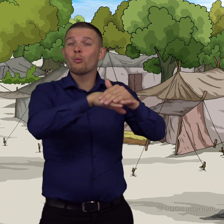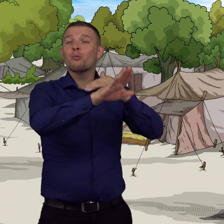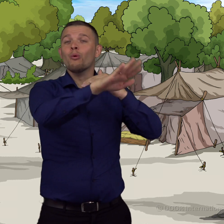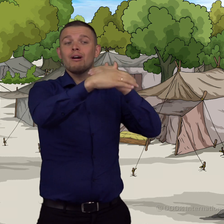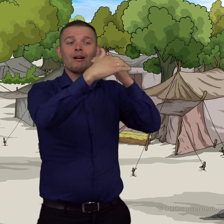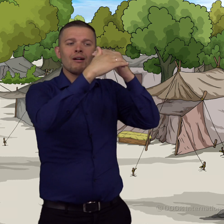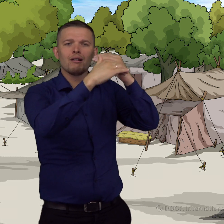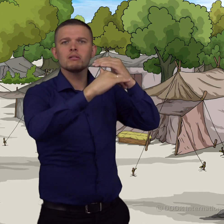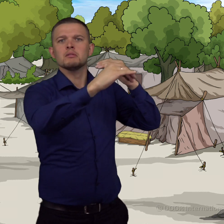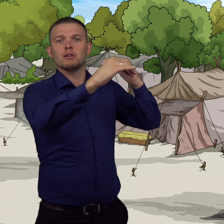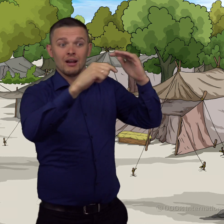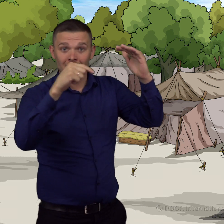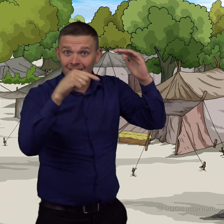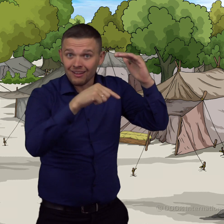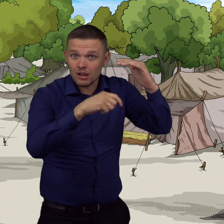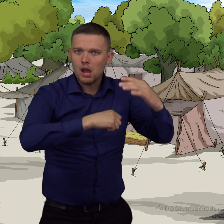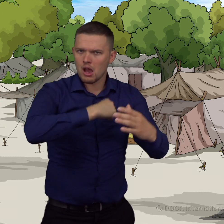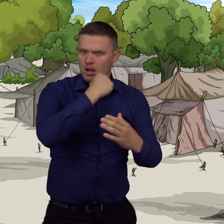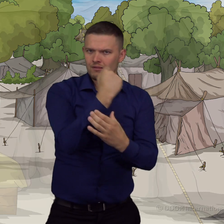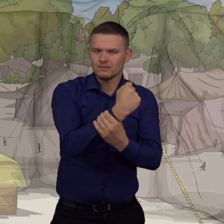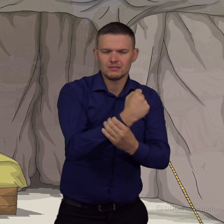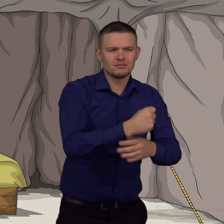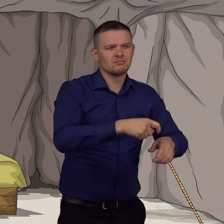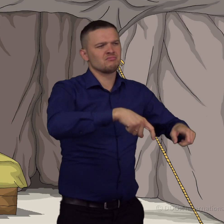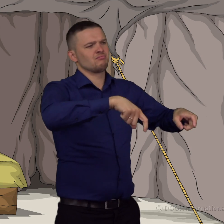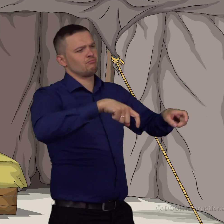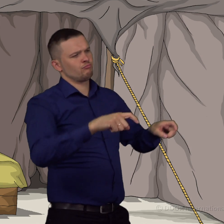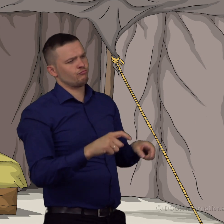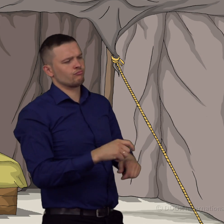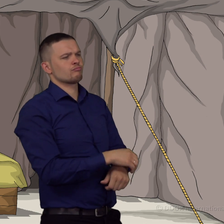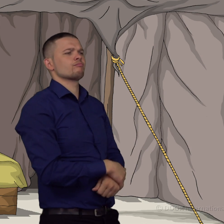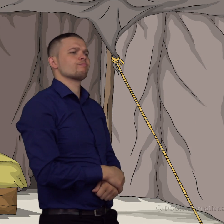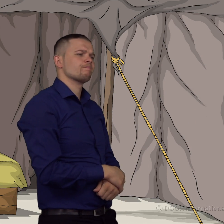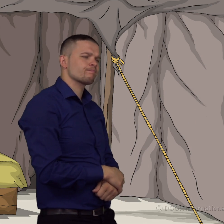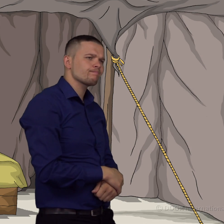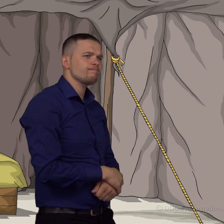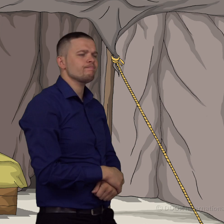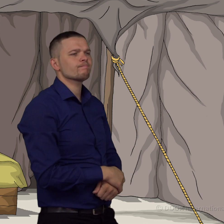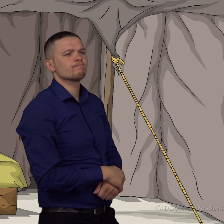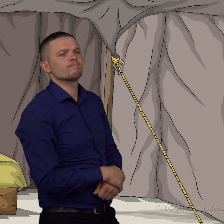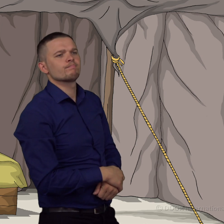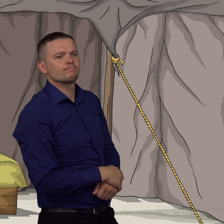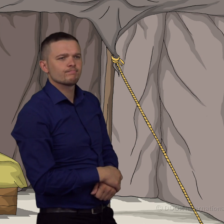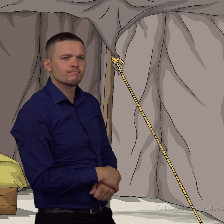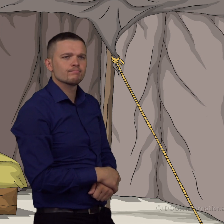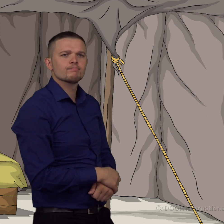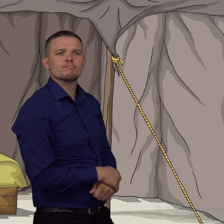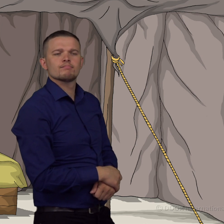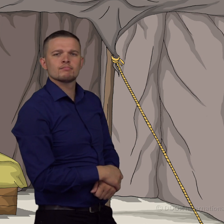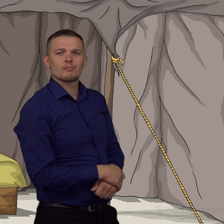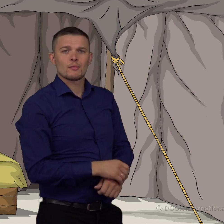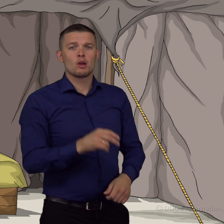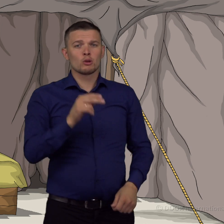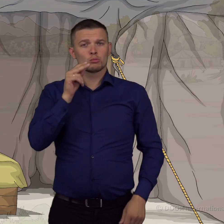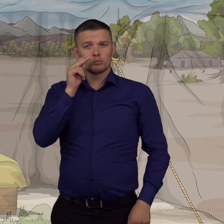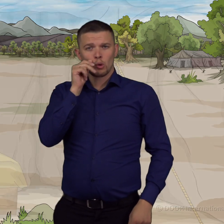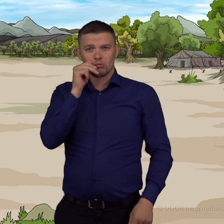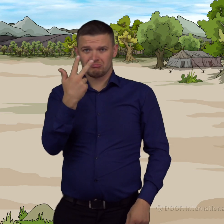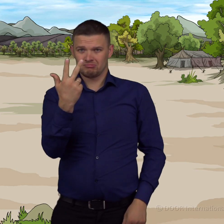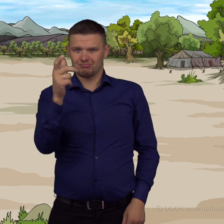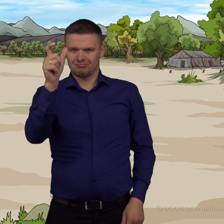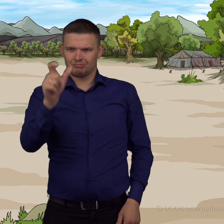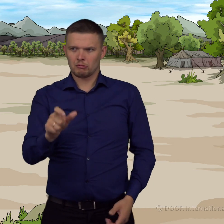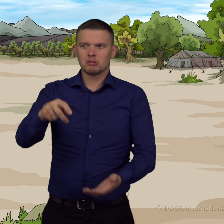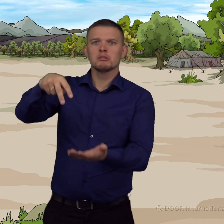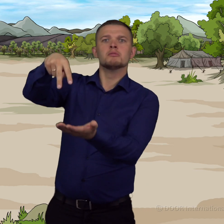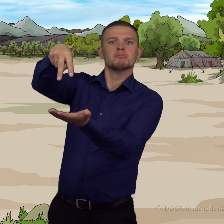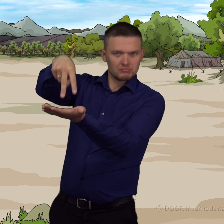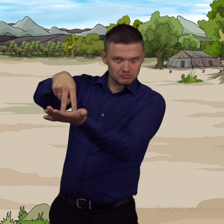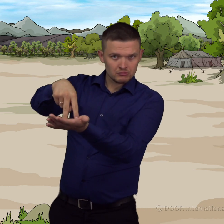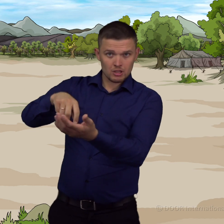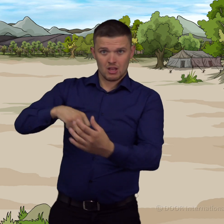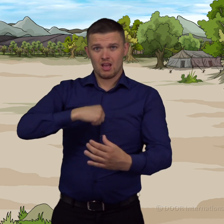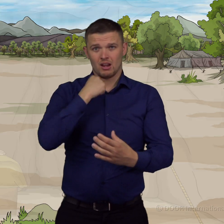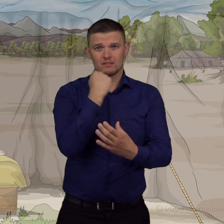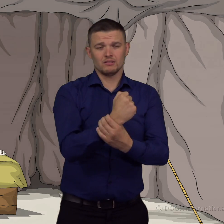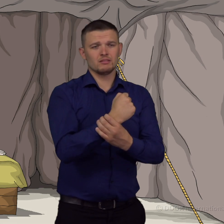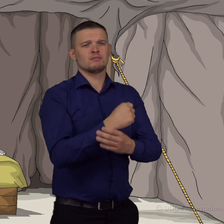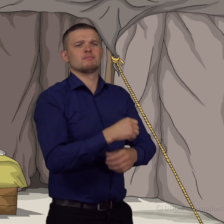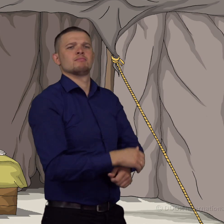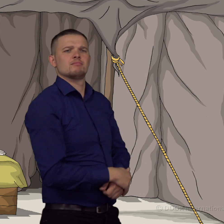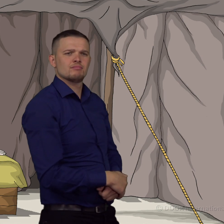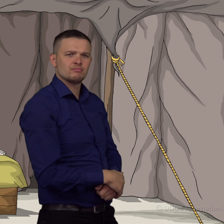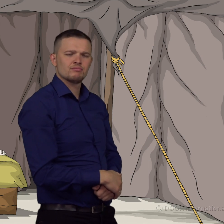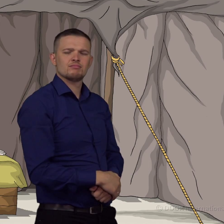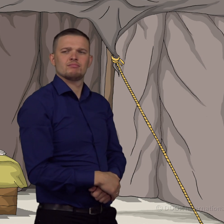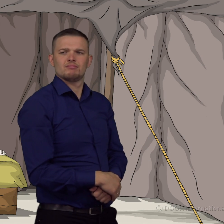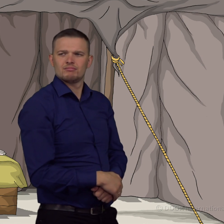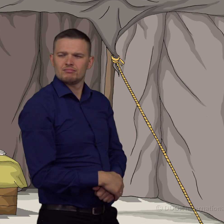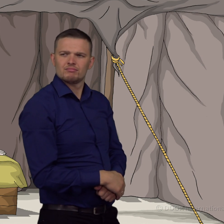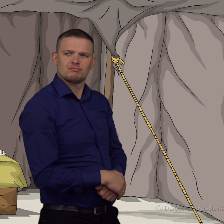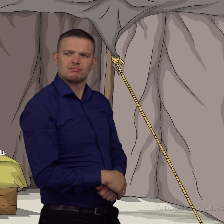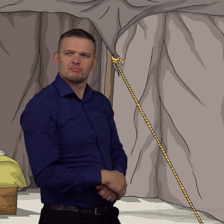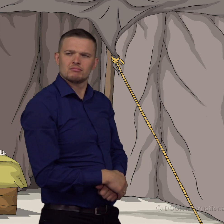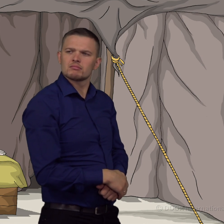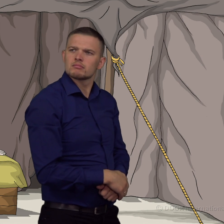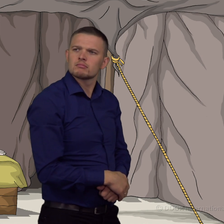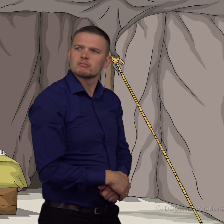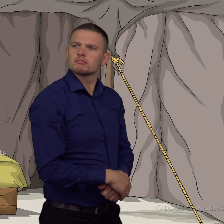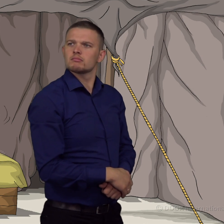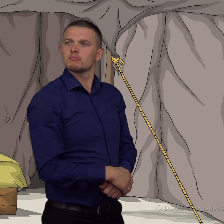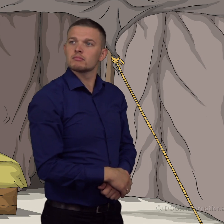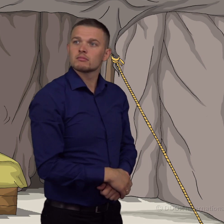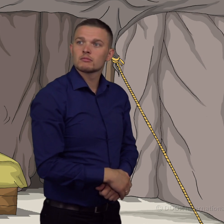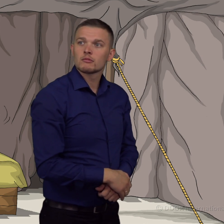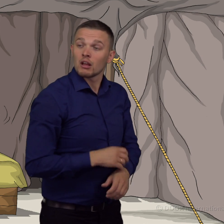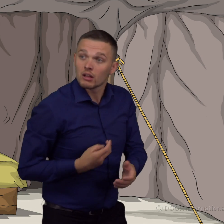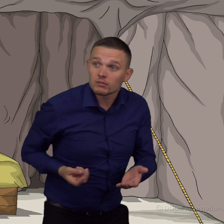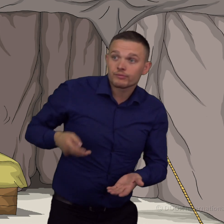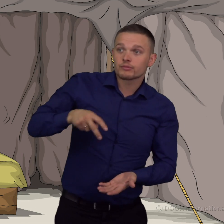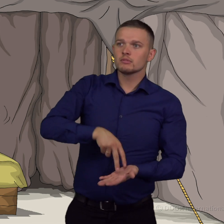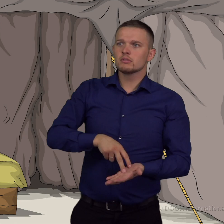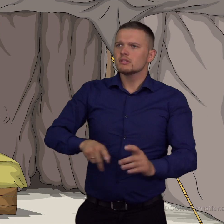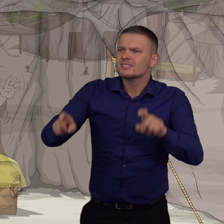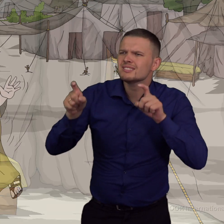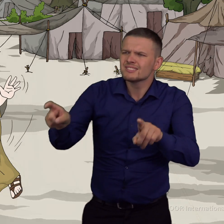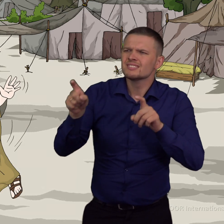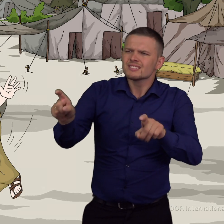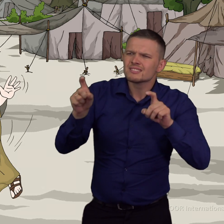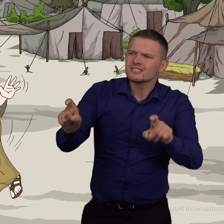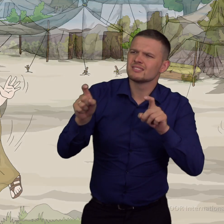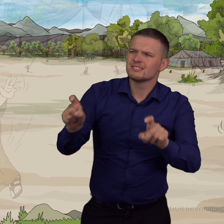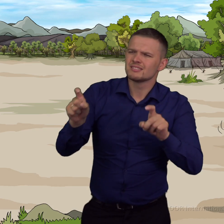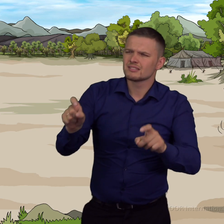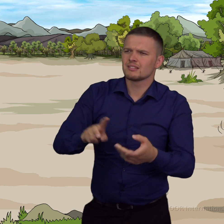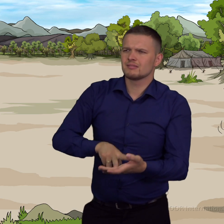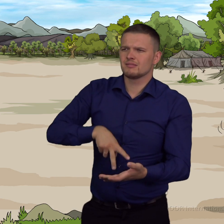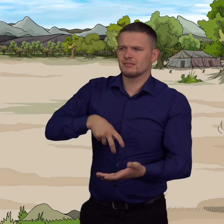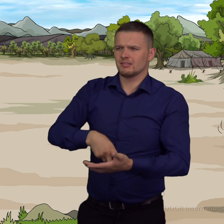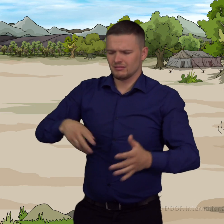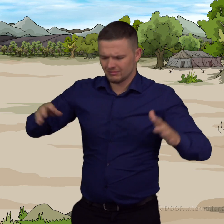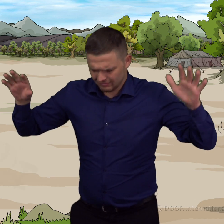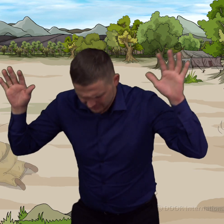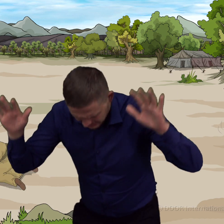And Abraham looked up and saw three men standing nearby.